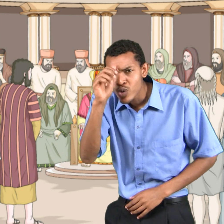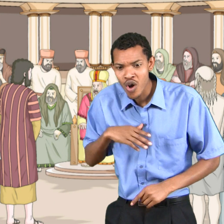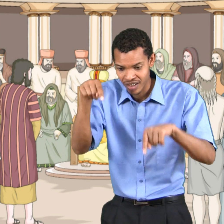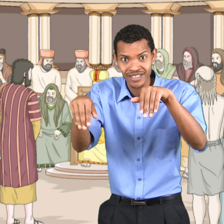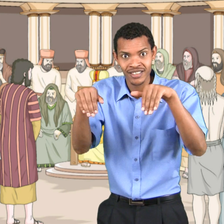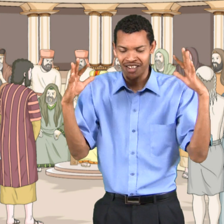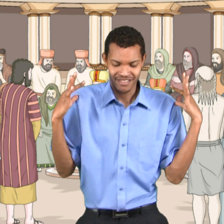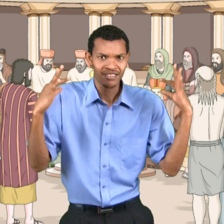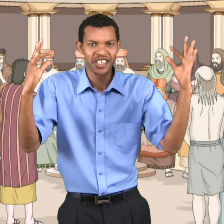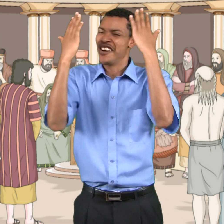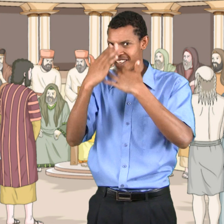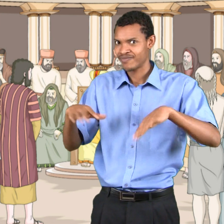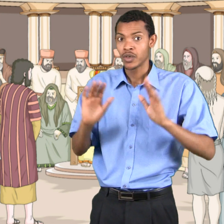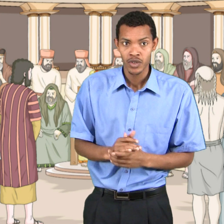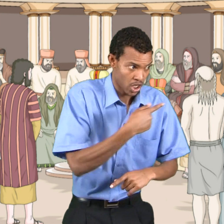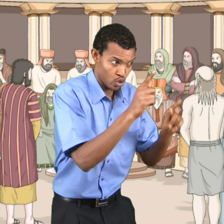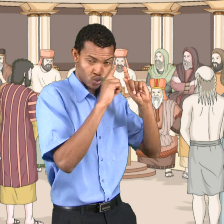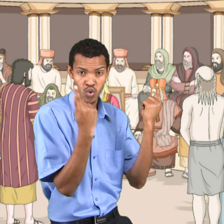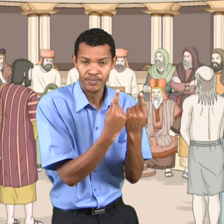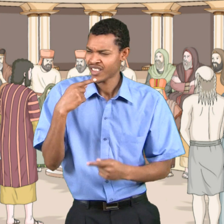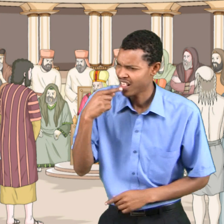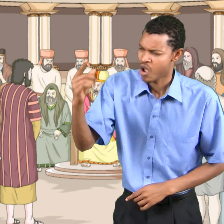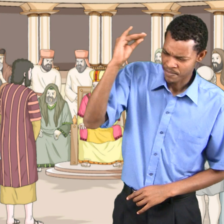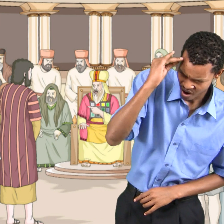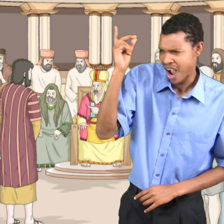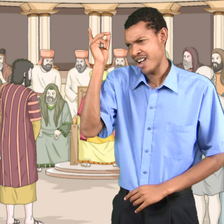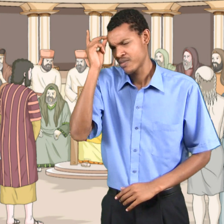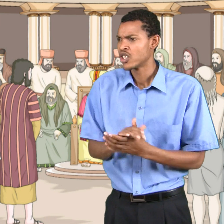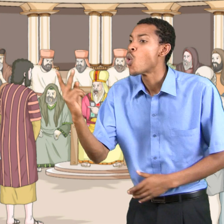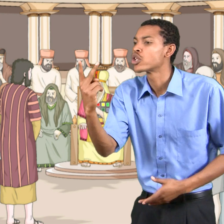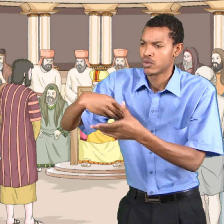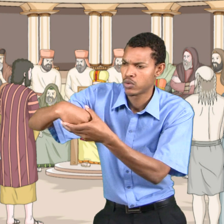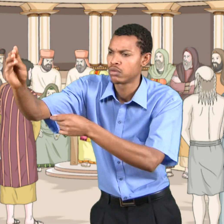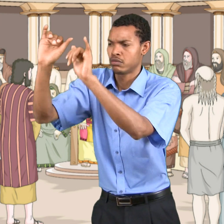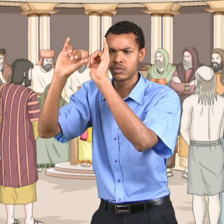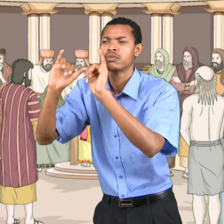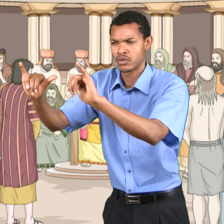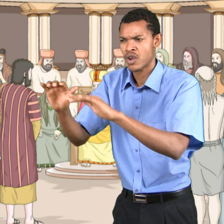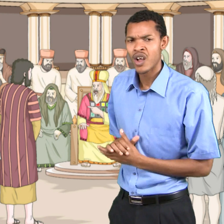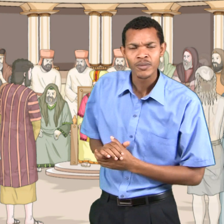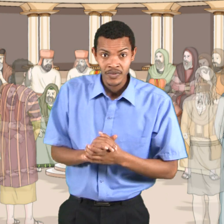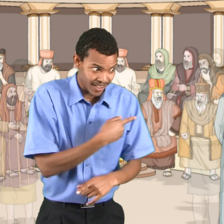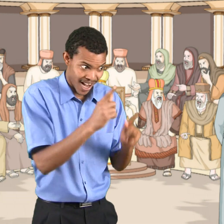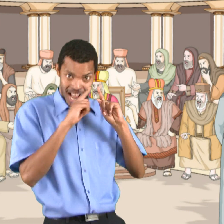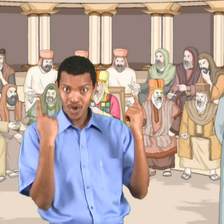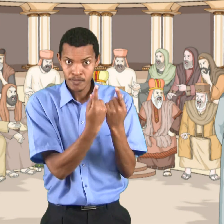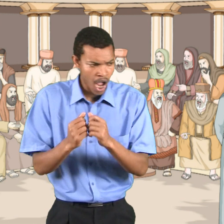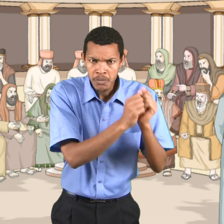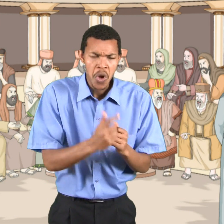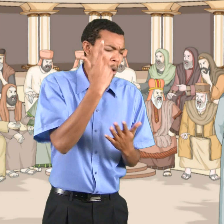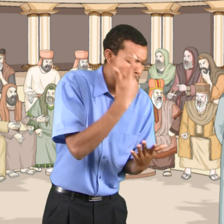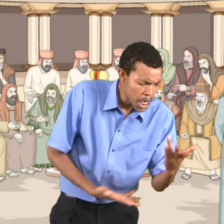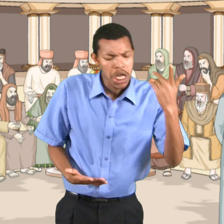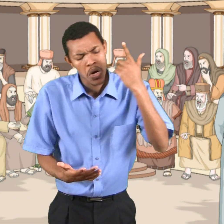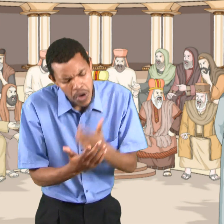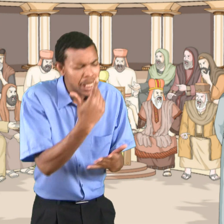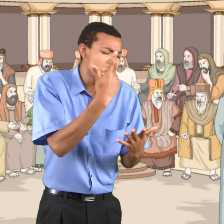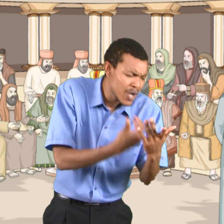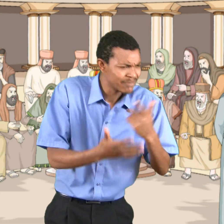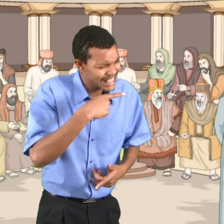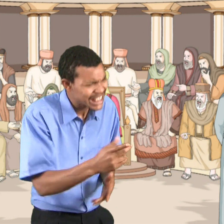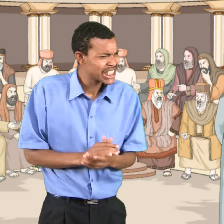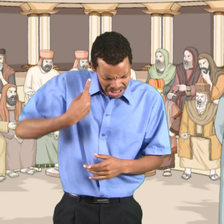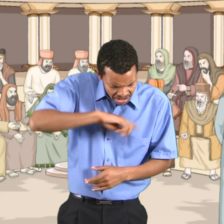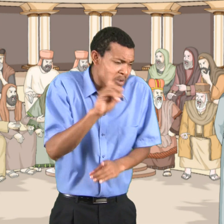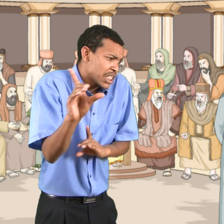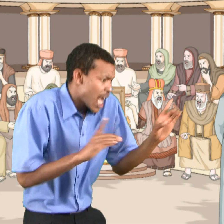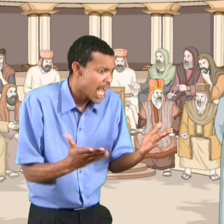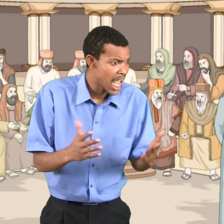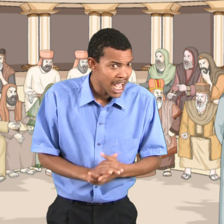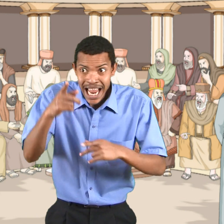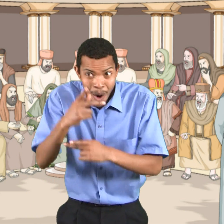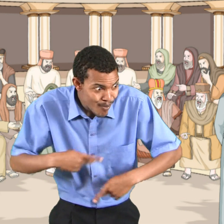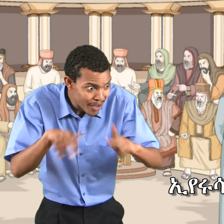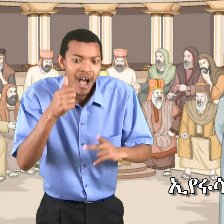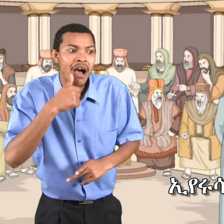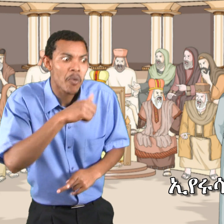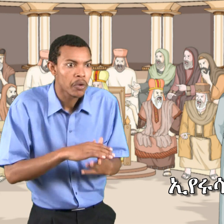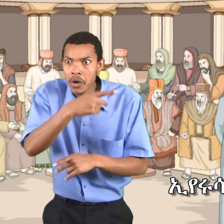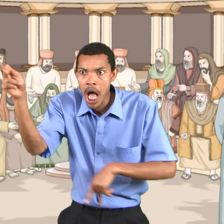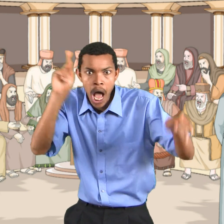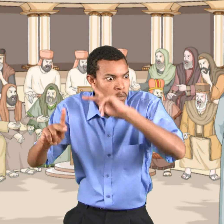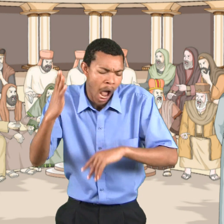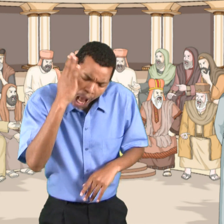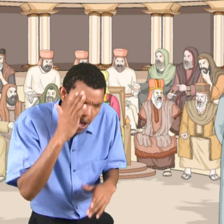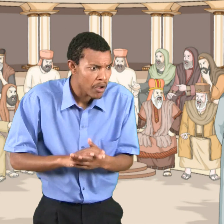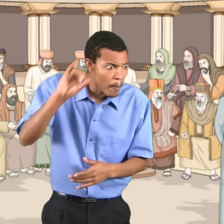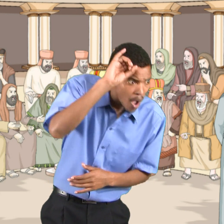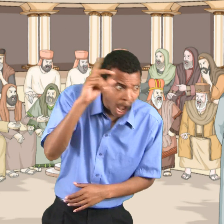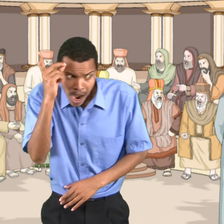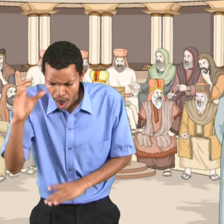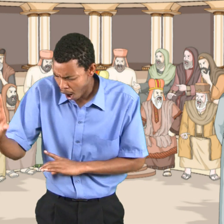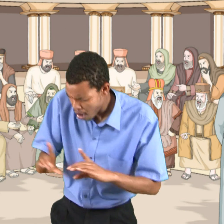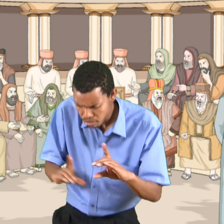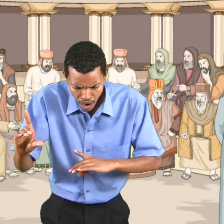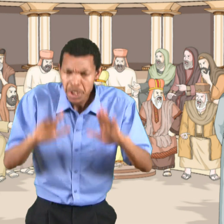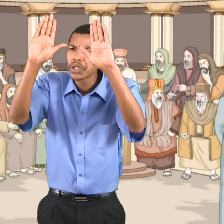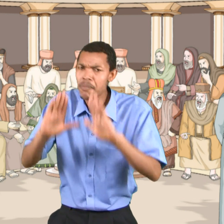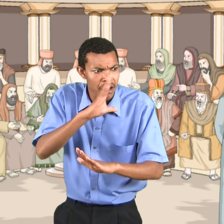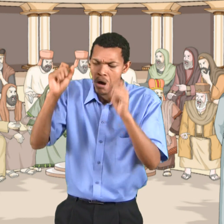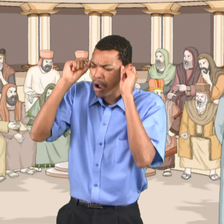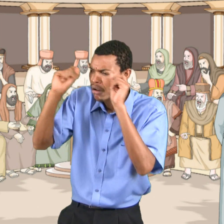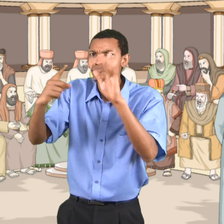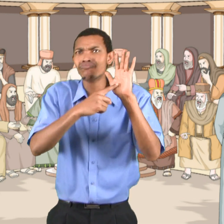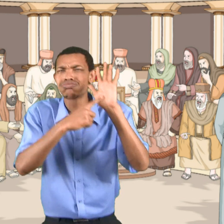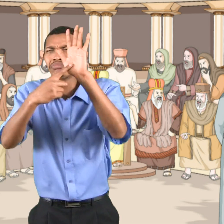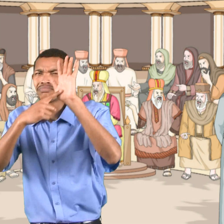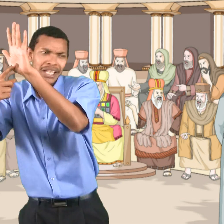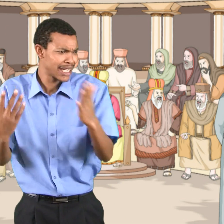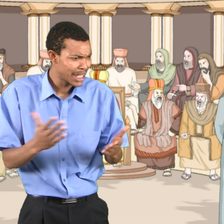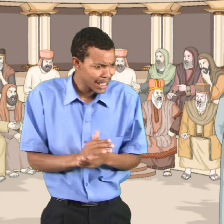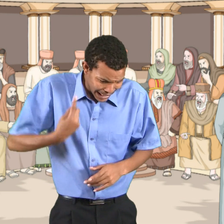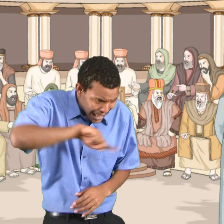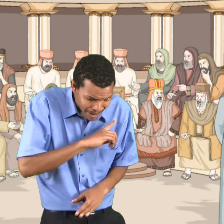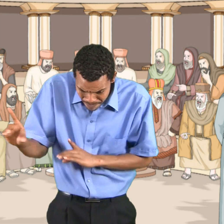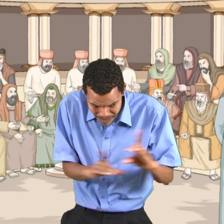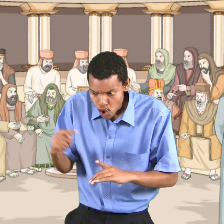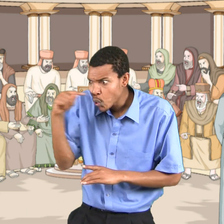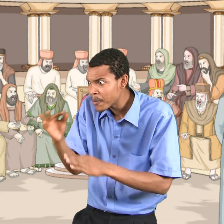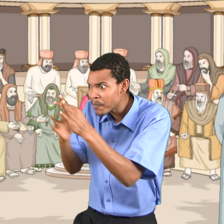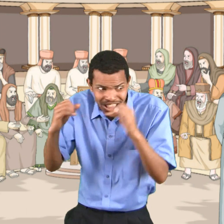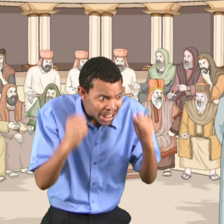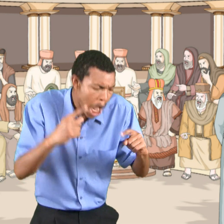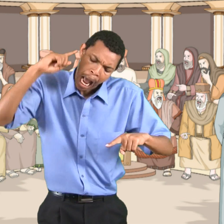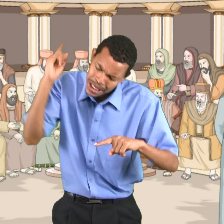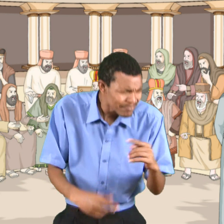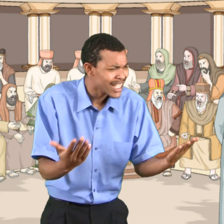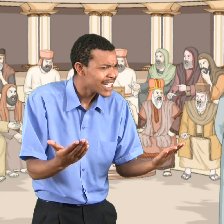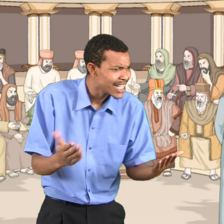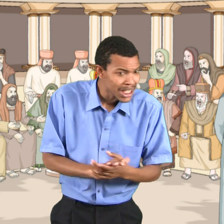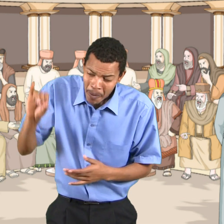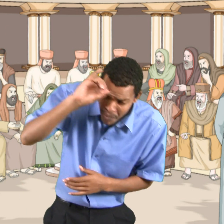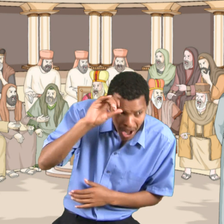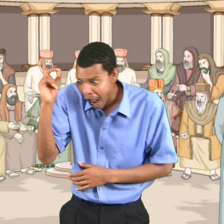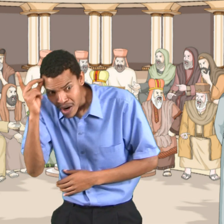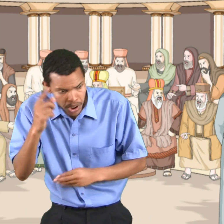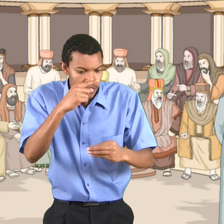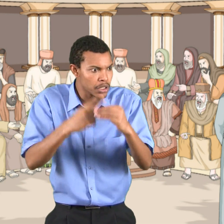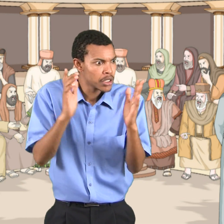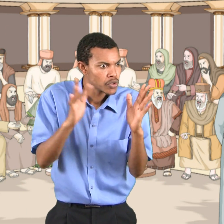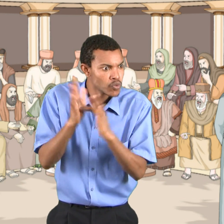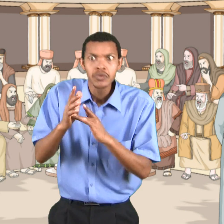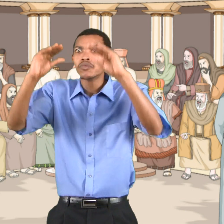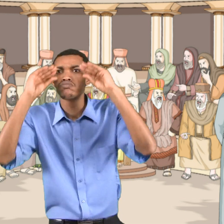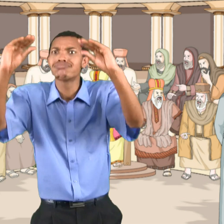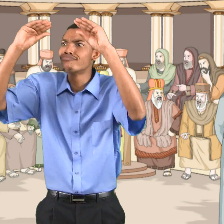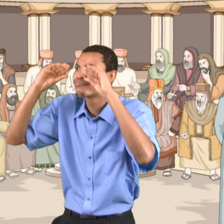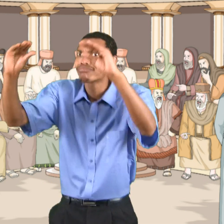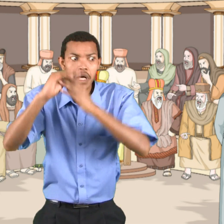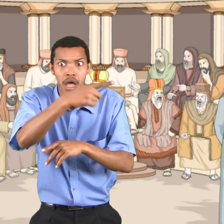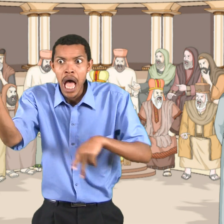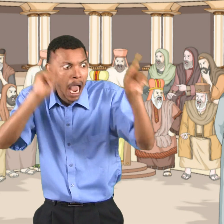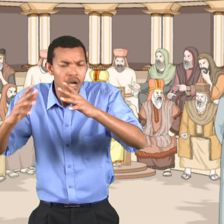they asked. “It is clear to everyone living in Jerusalem that a remarkable miracle has occurred through them, and we cannot deny it.